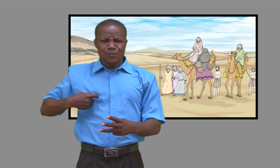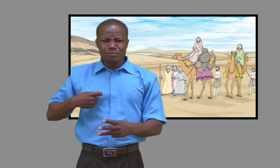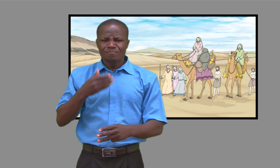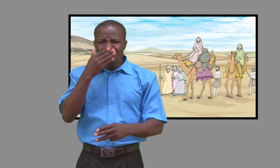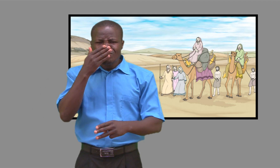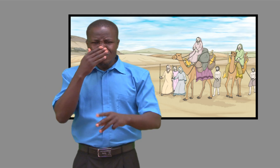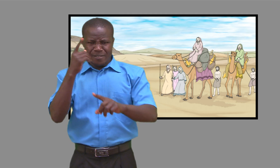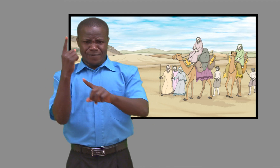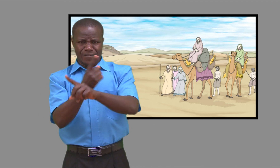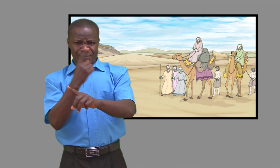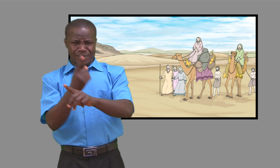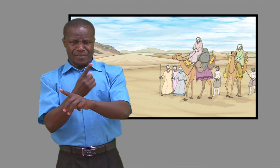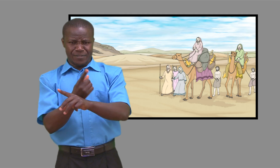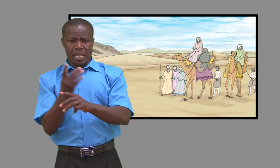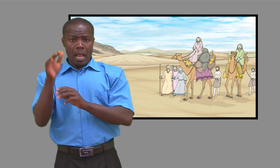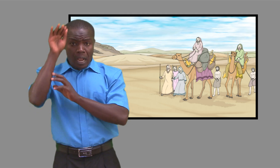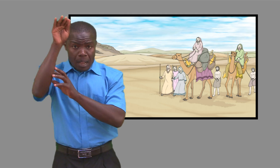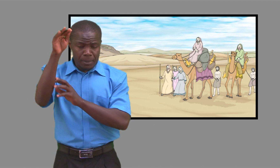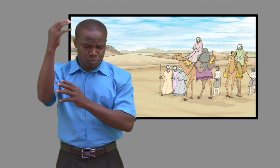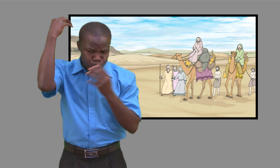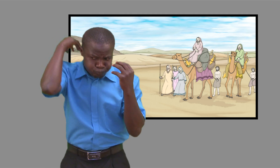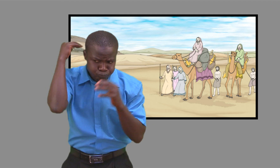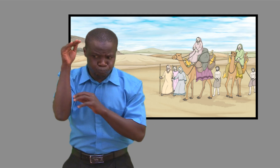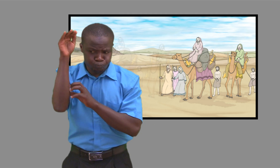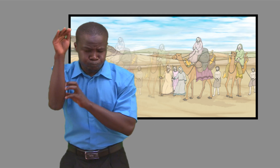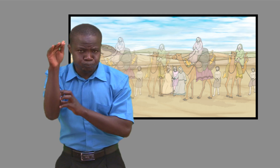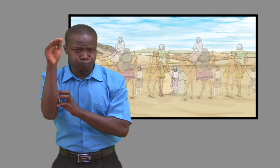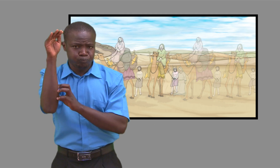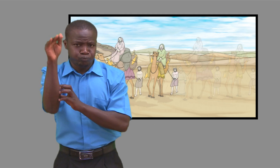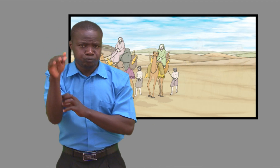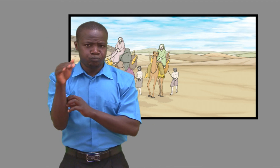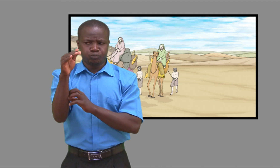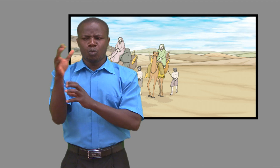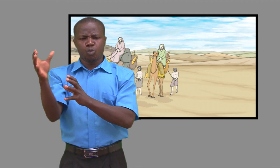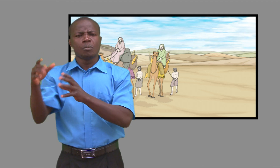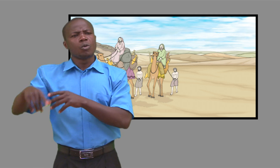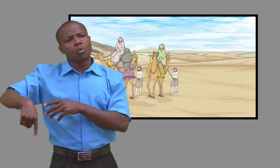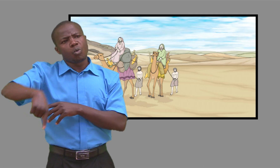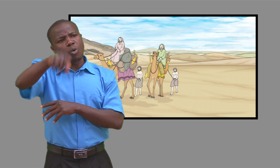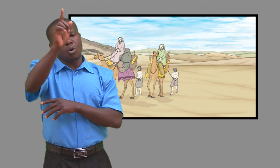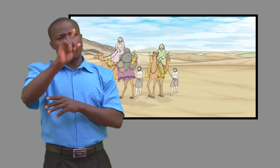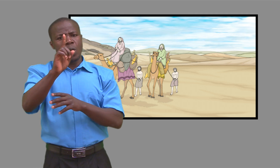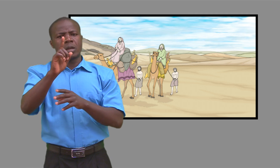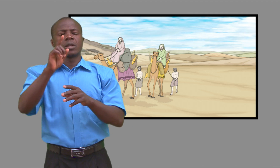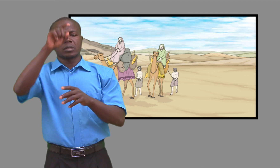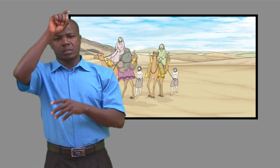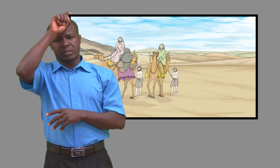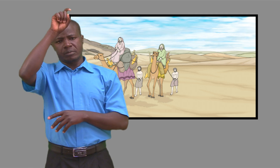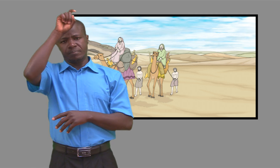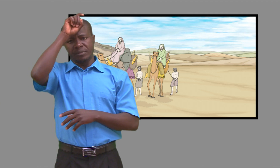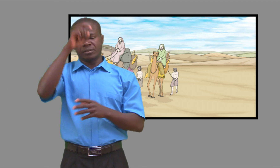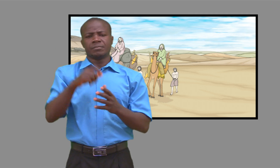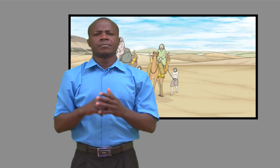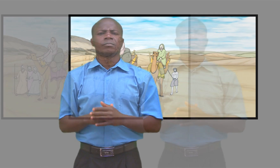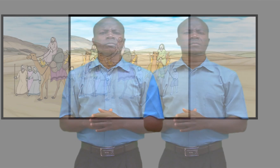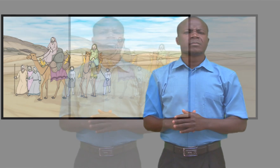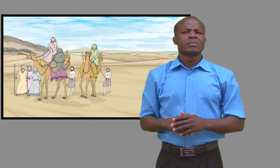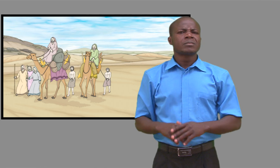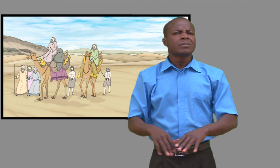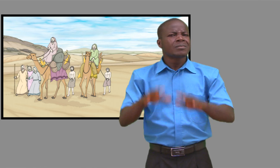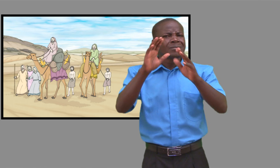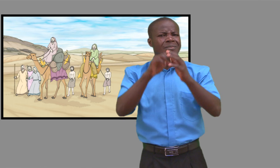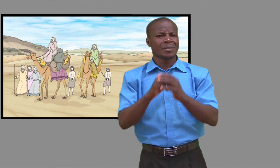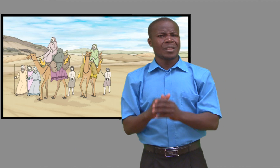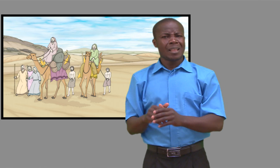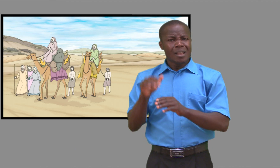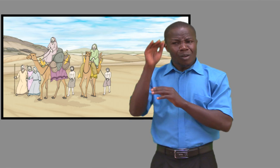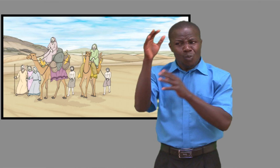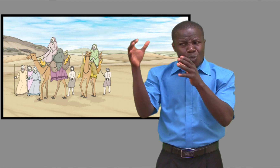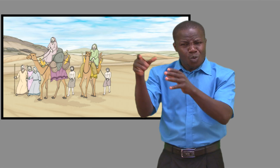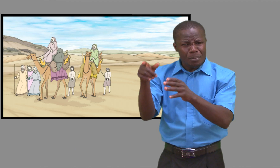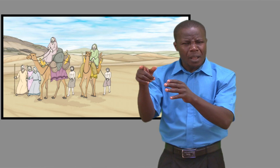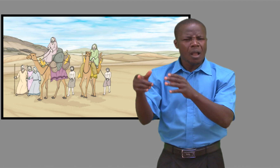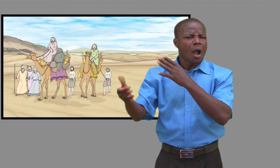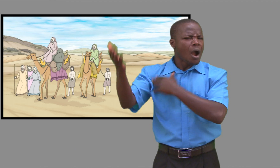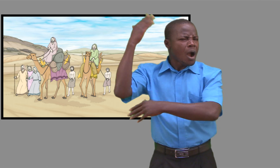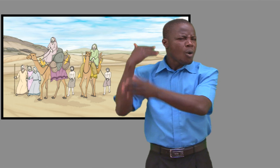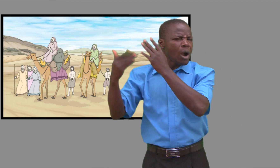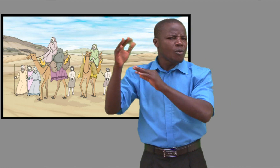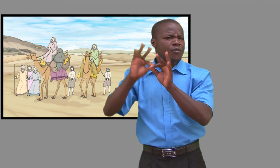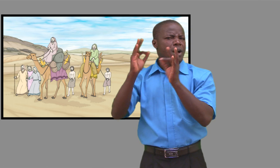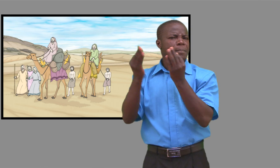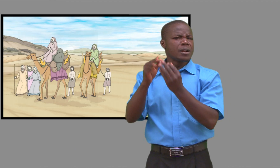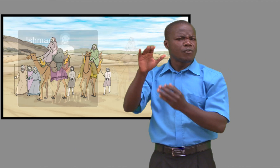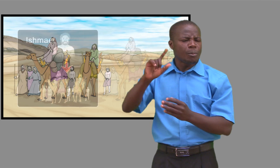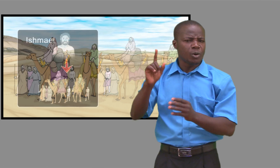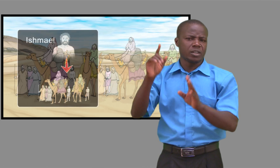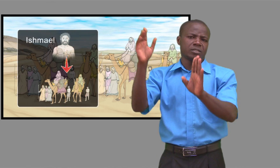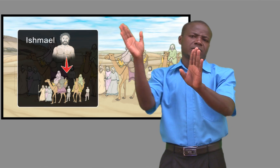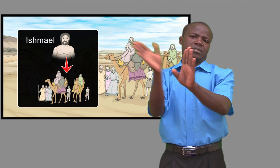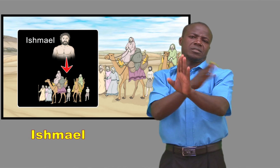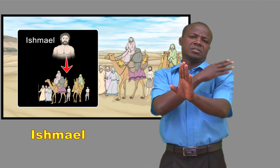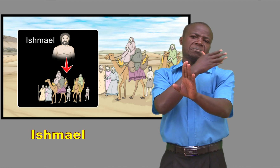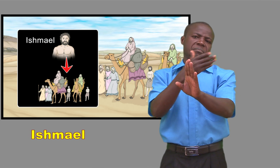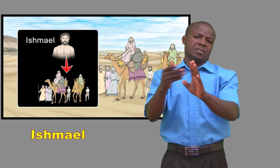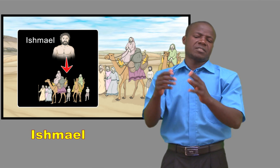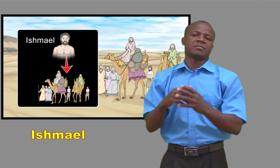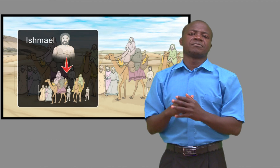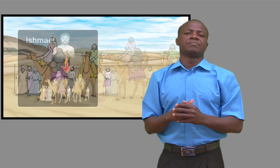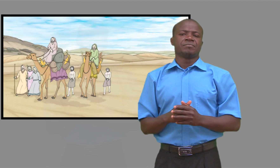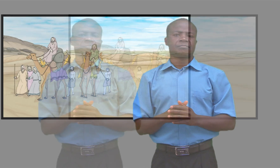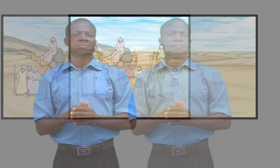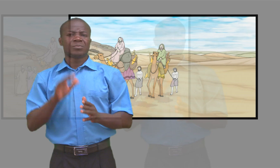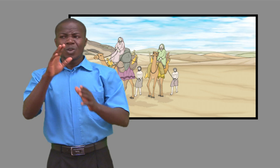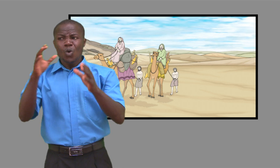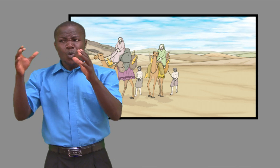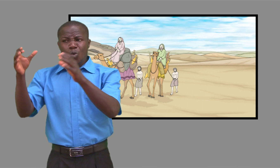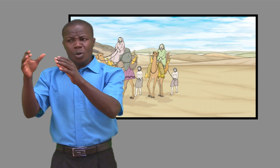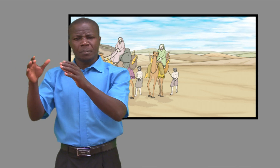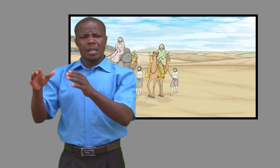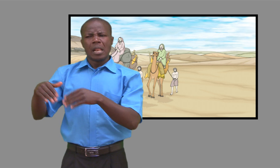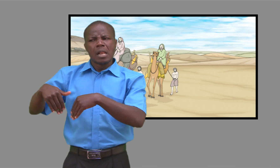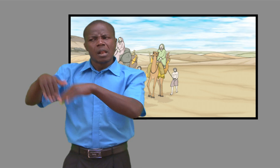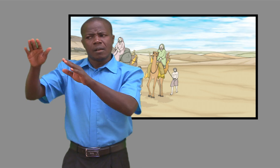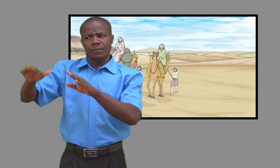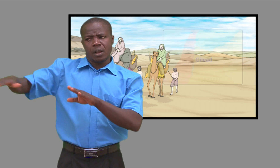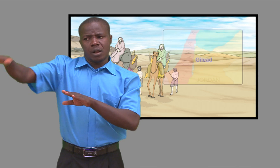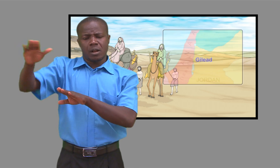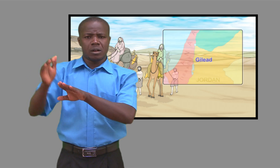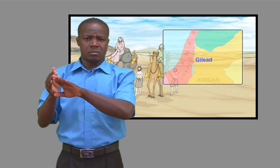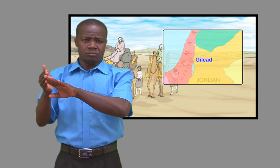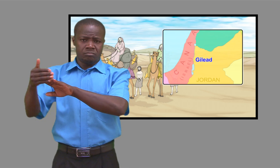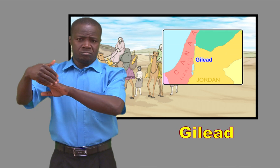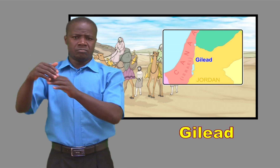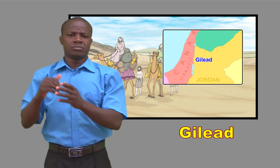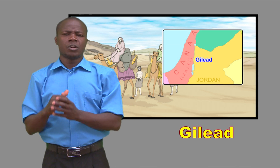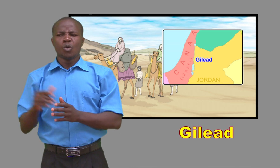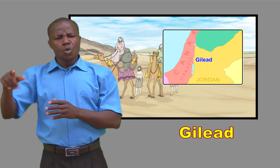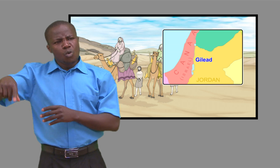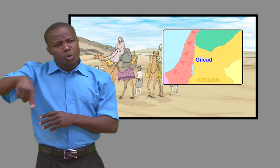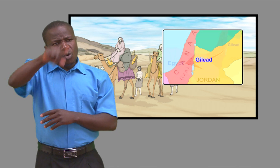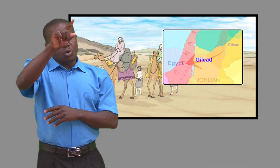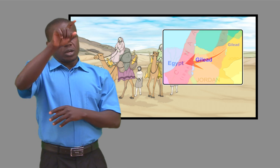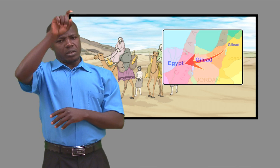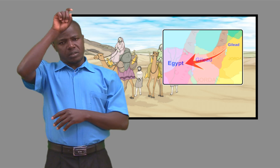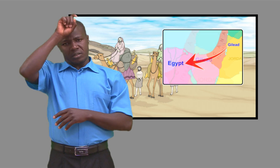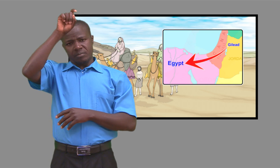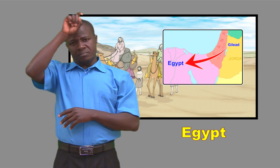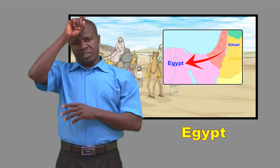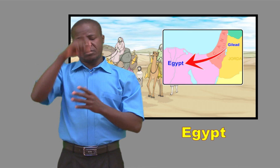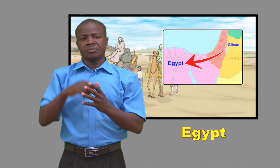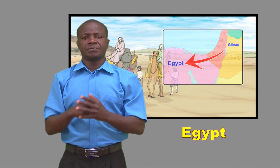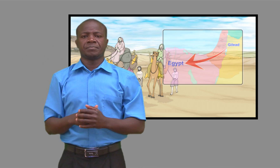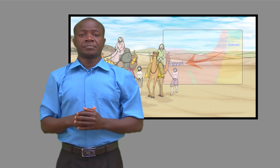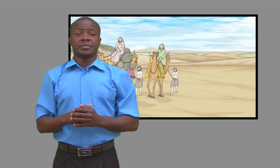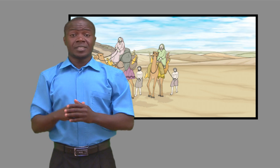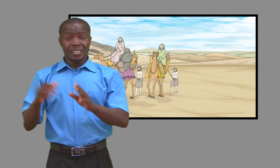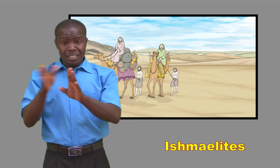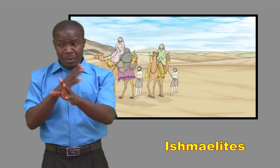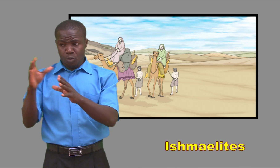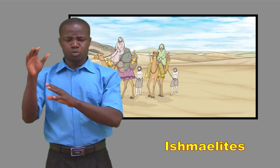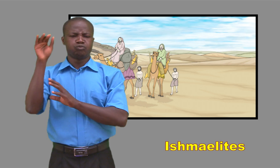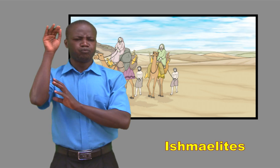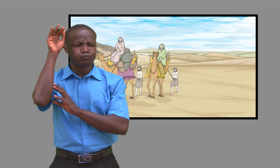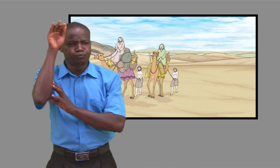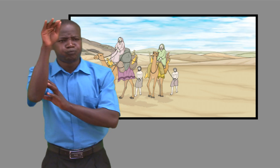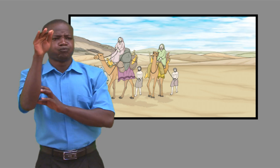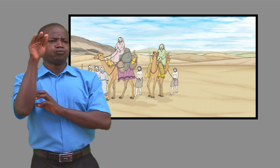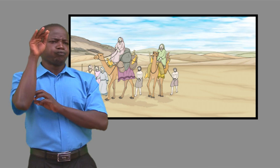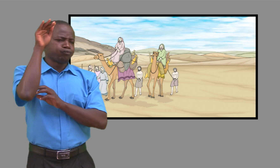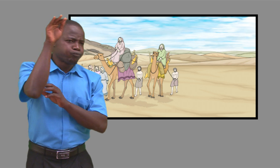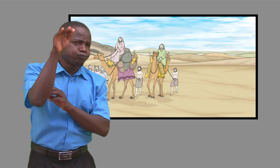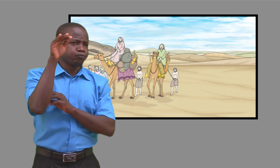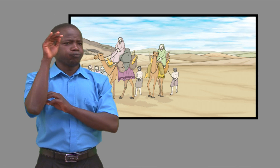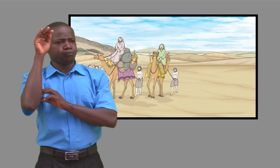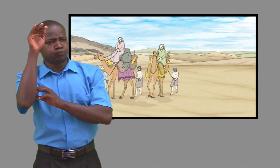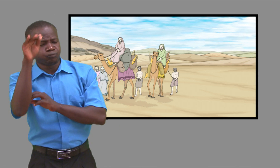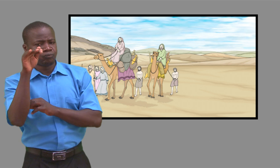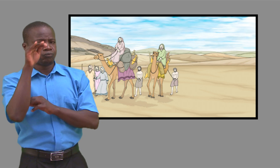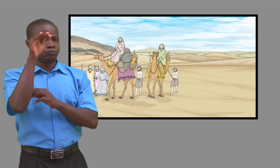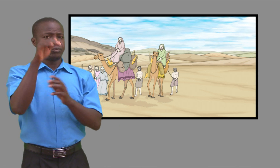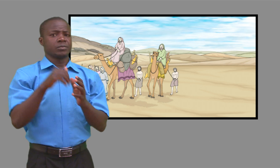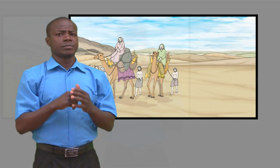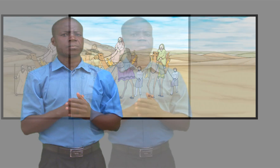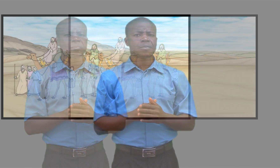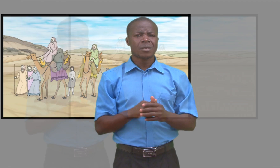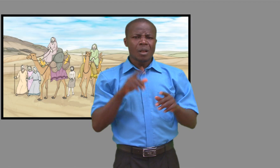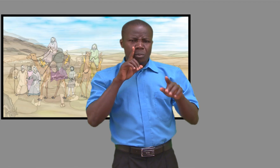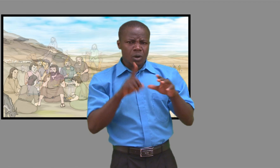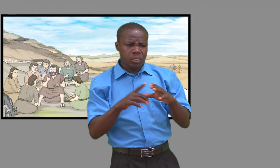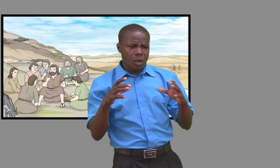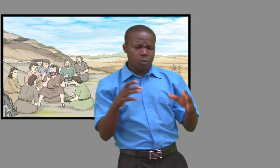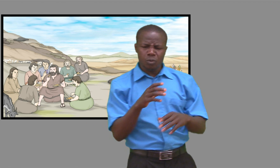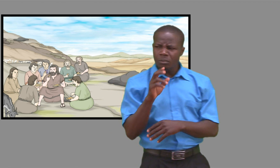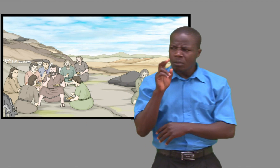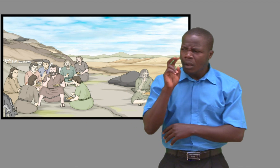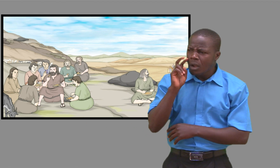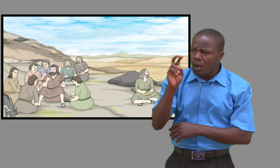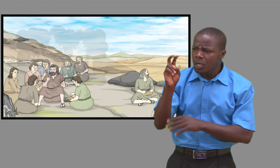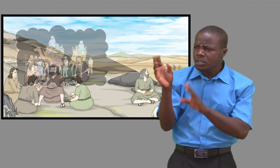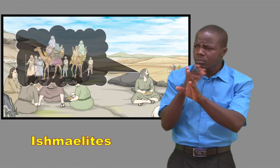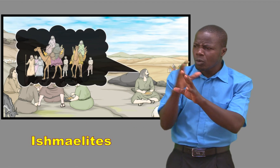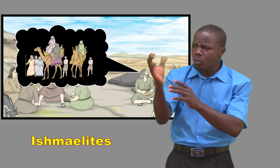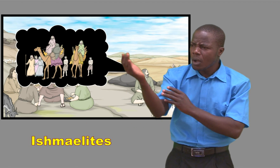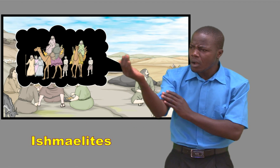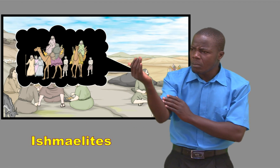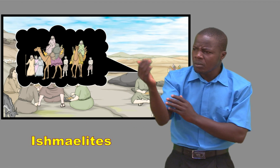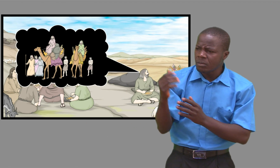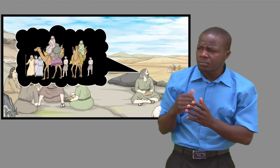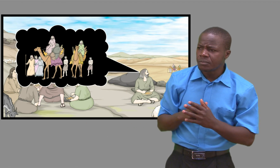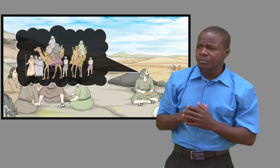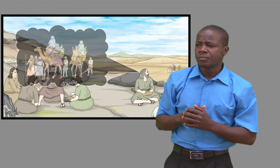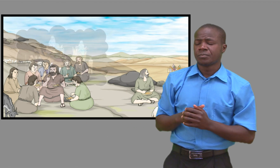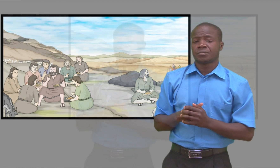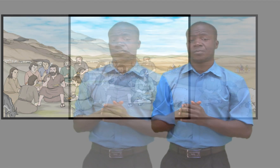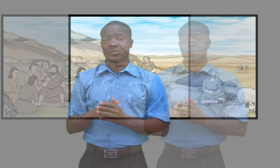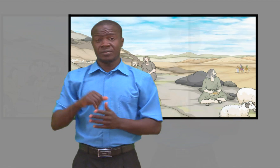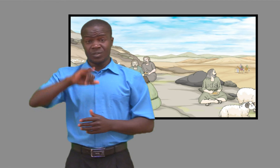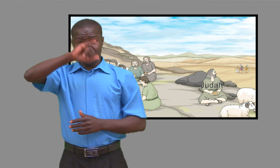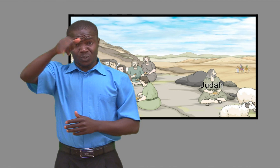Their camels were carrying spices, balm, and myrrh on their way down to Egypt.